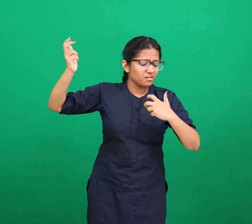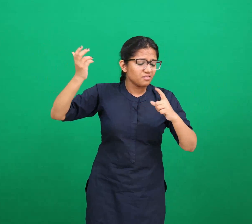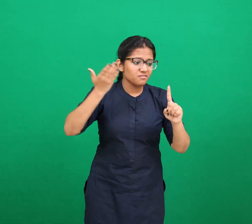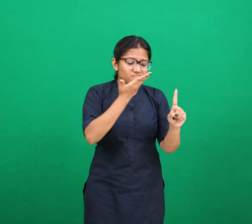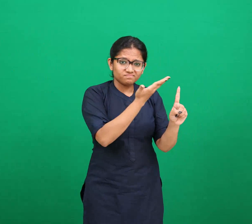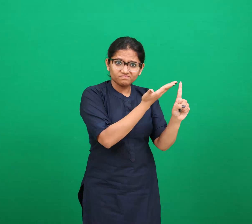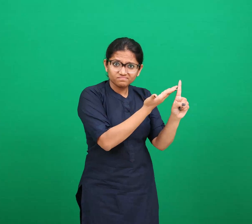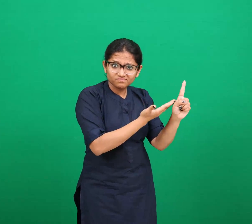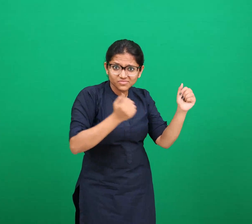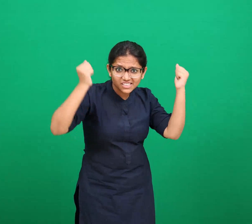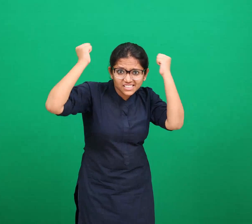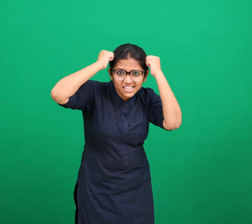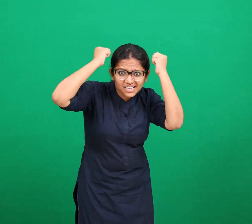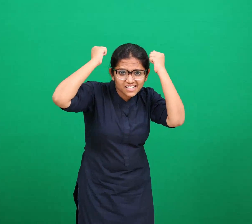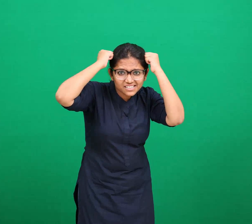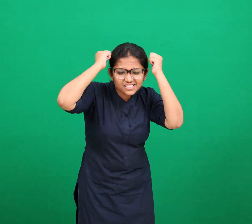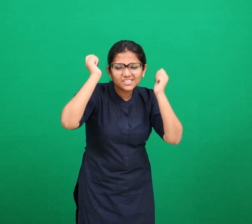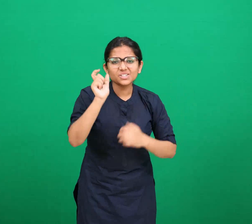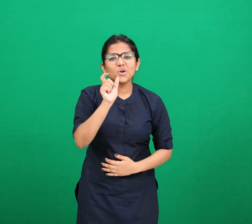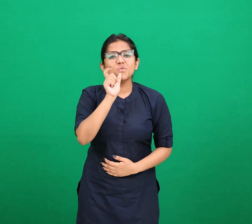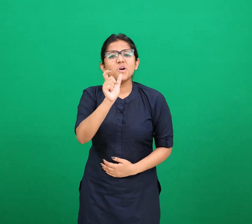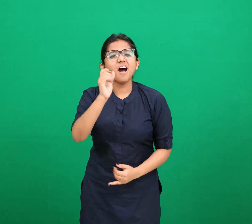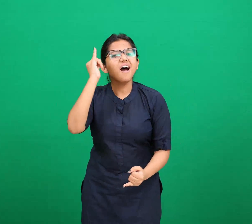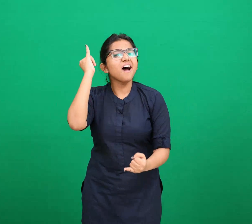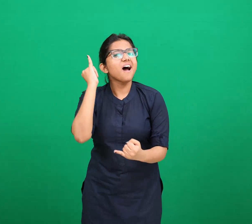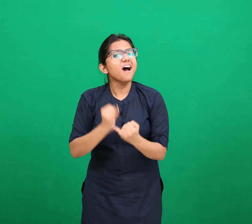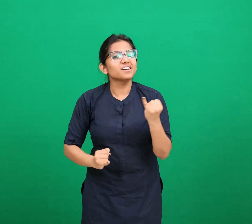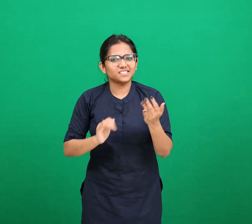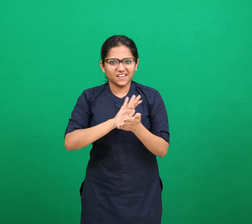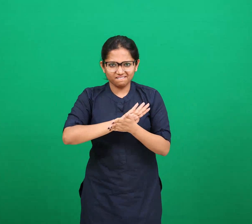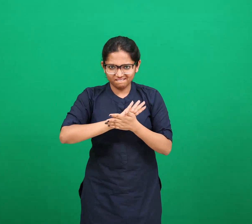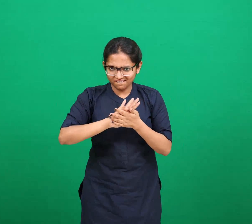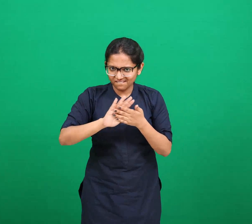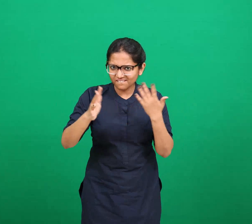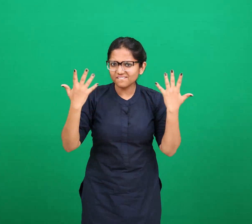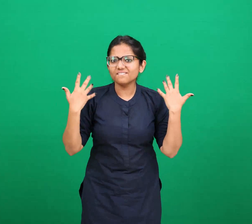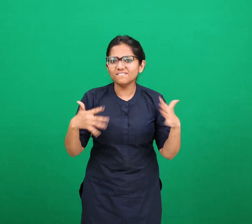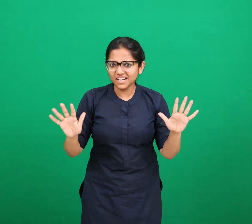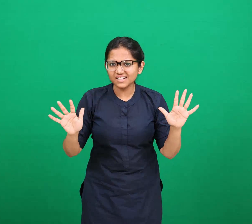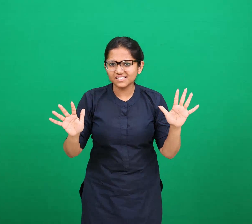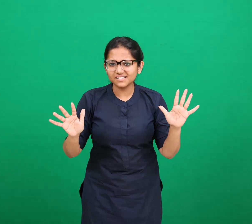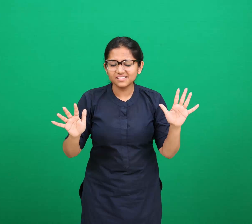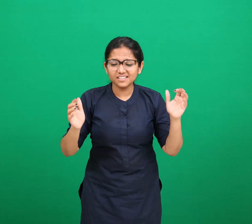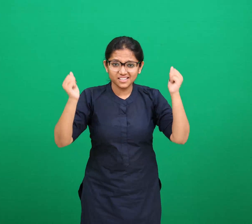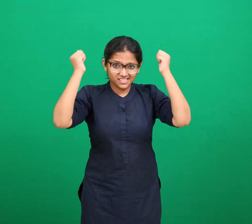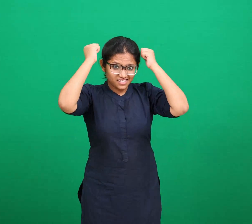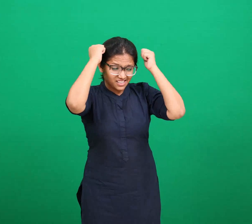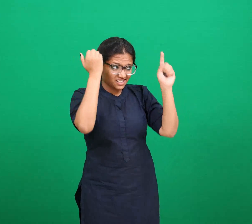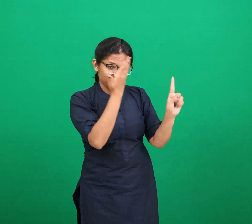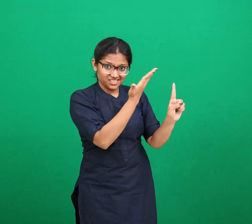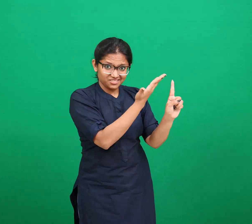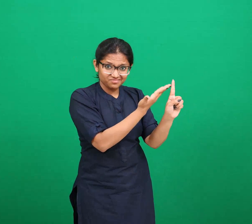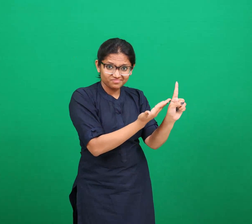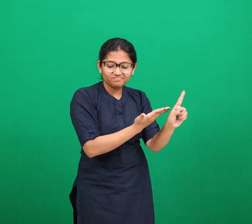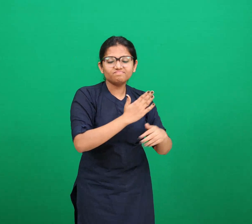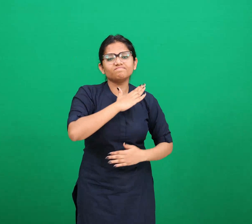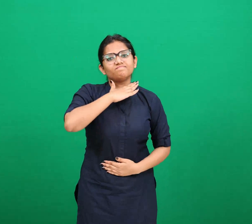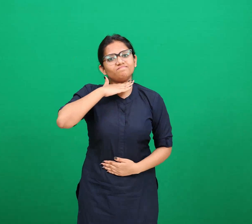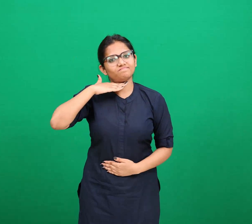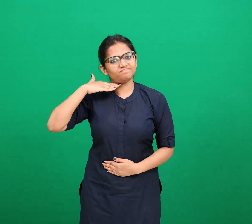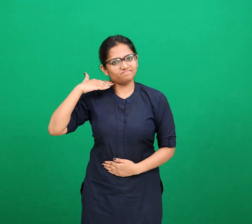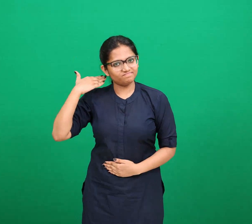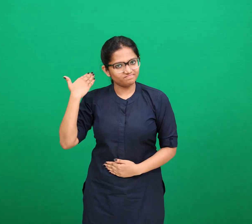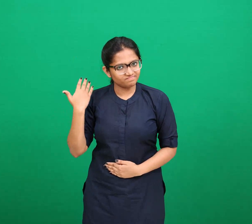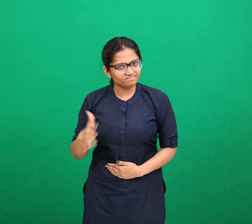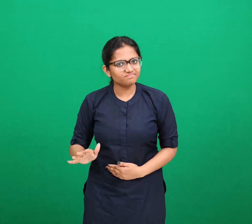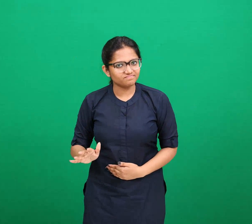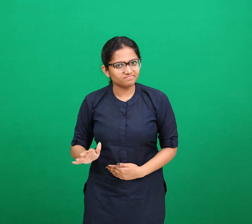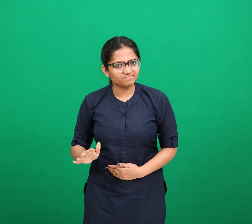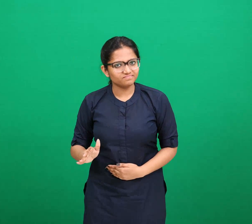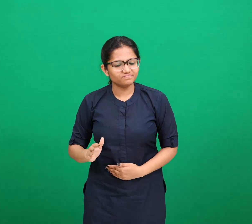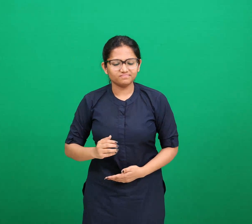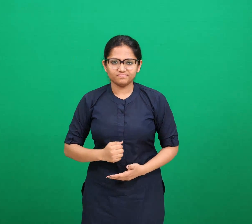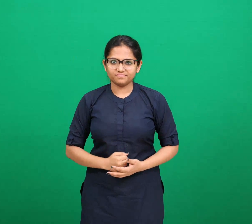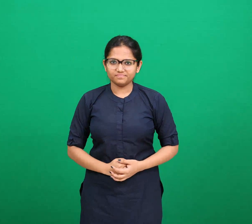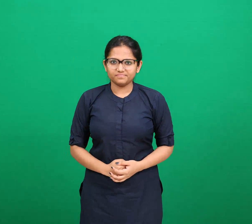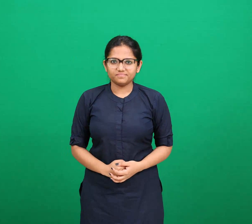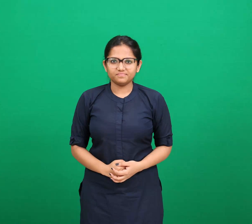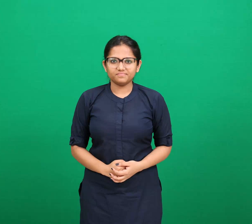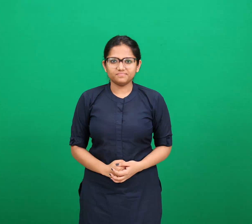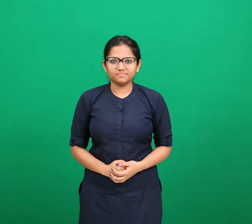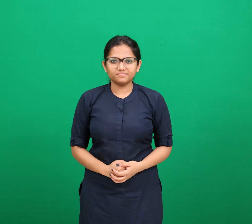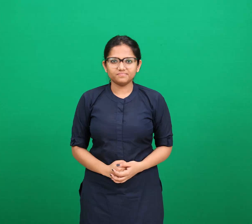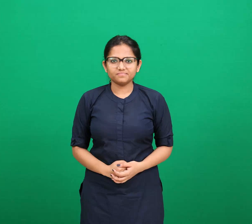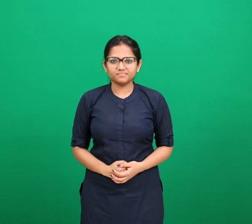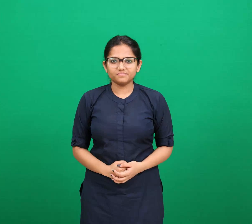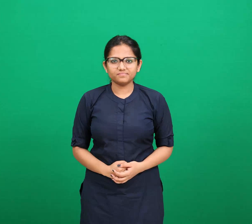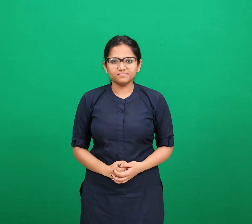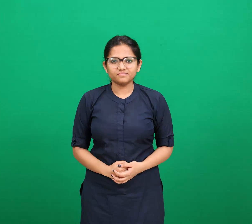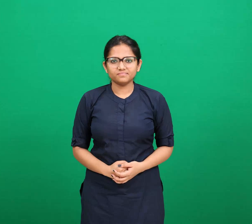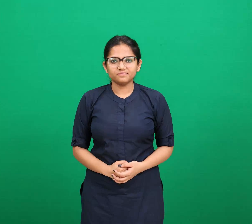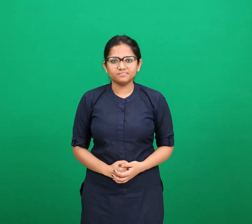And when he had said this, he fell asleep.